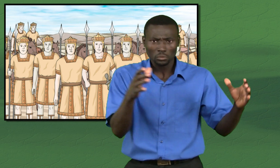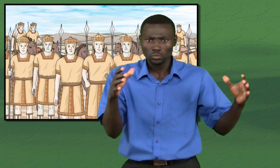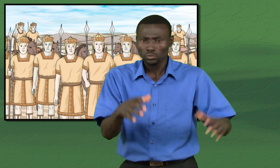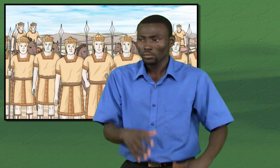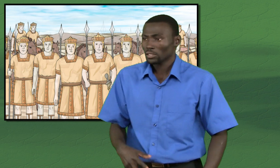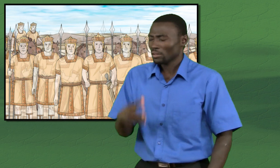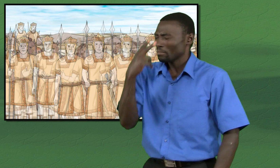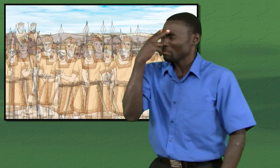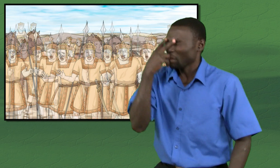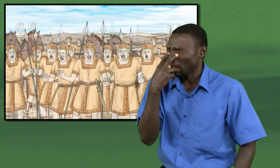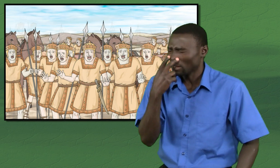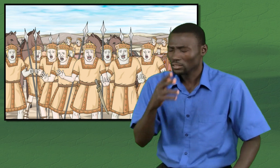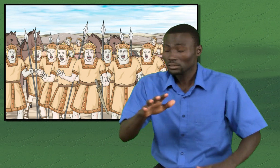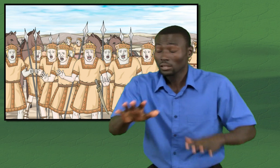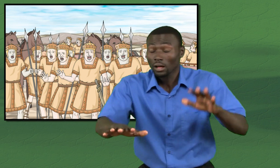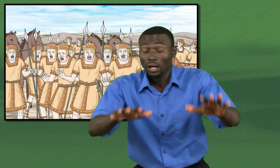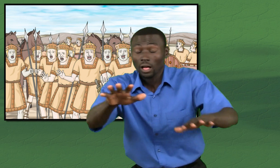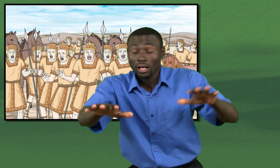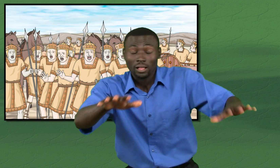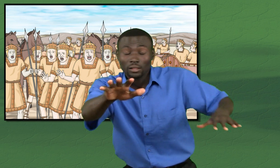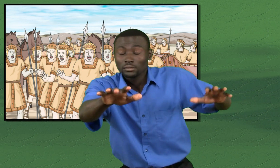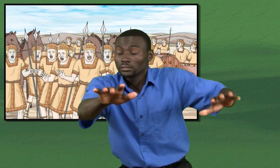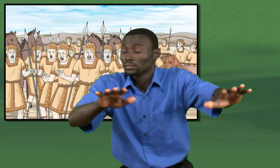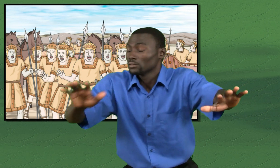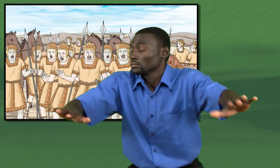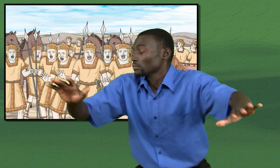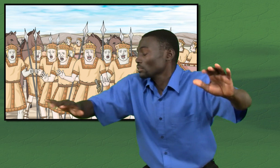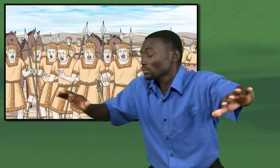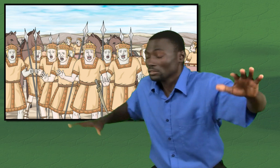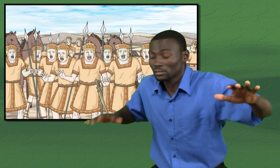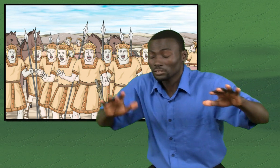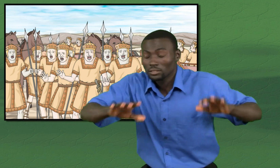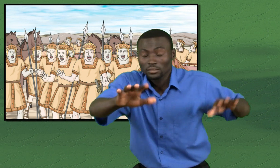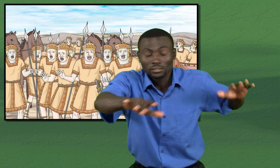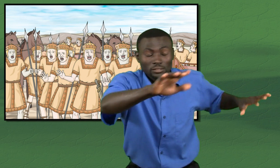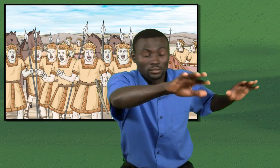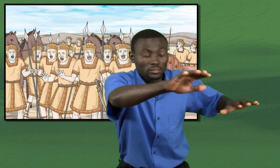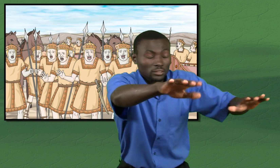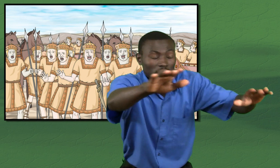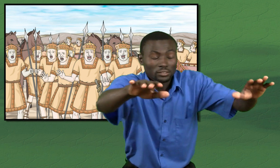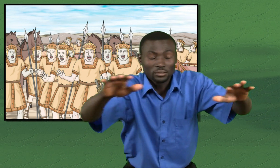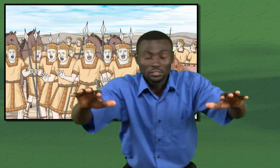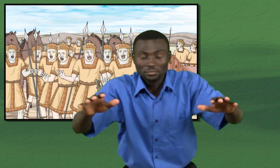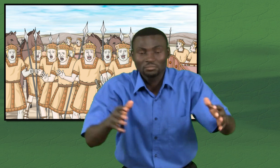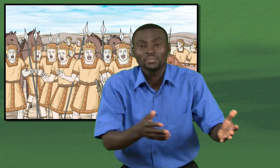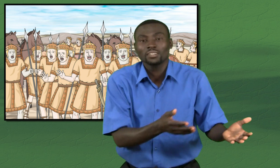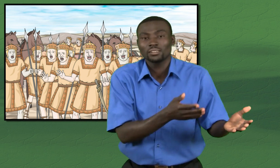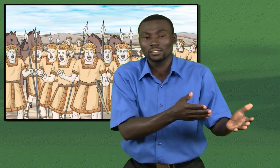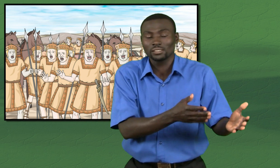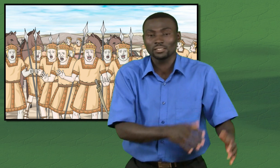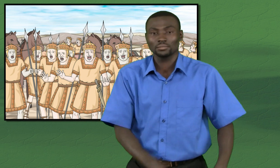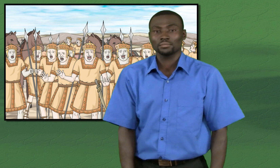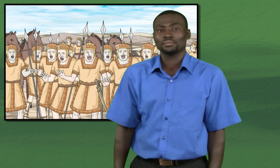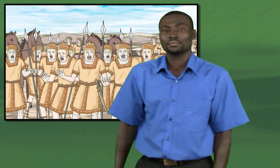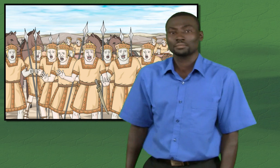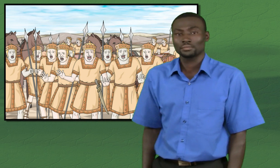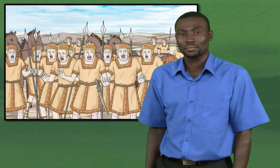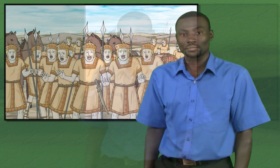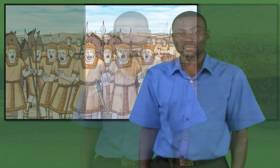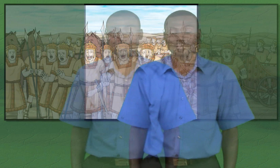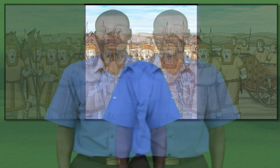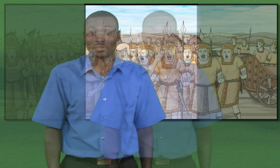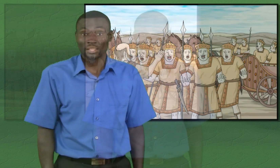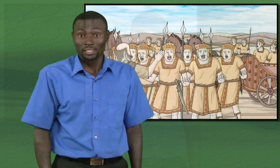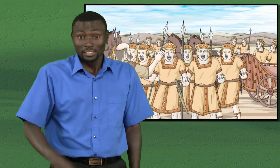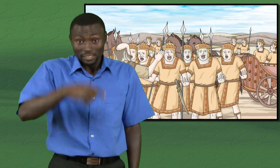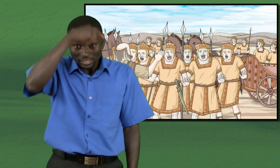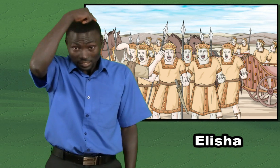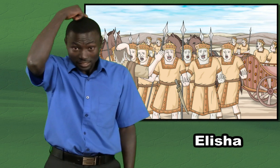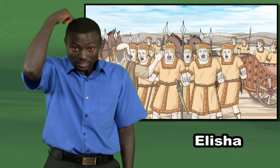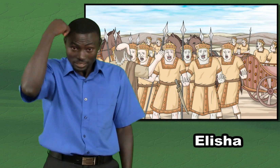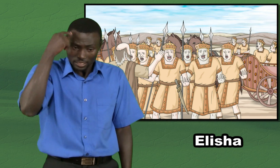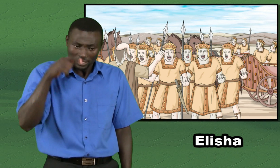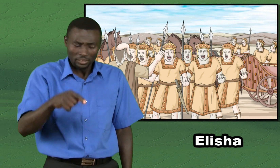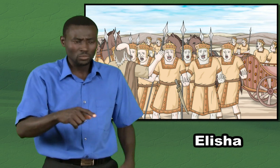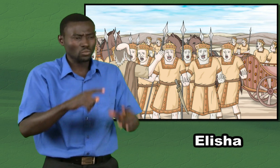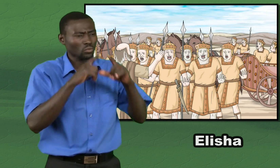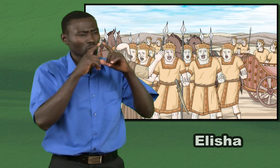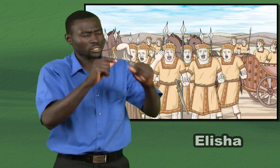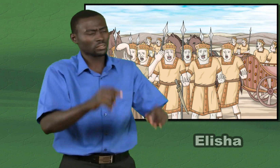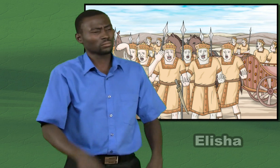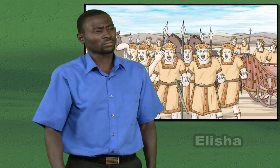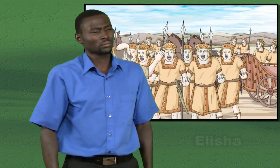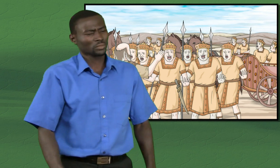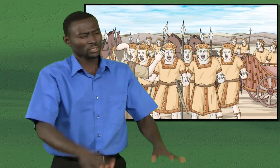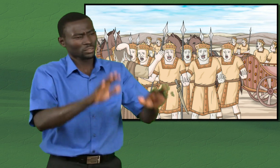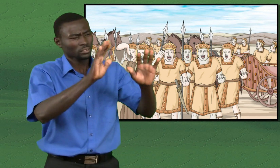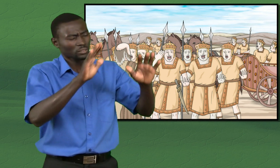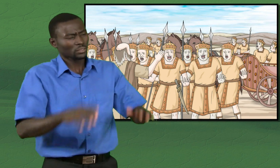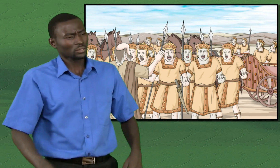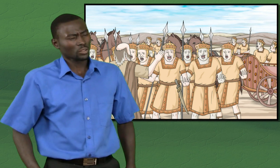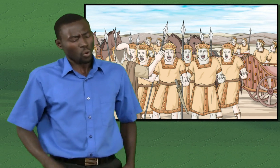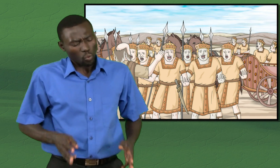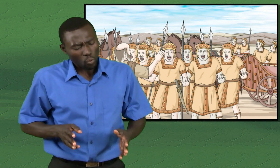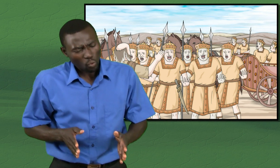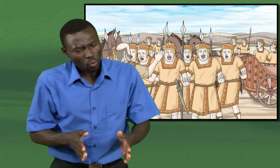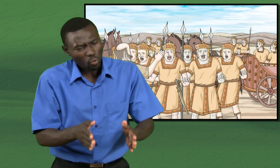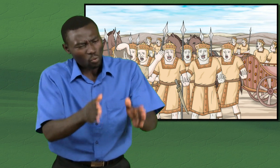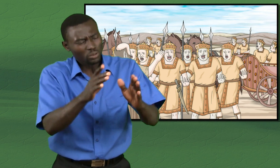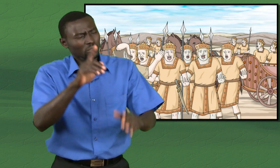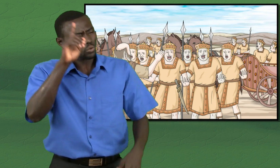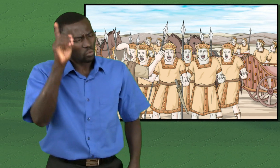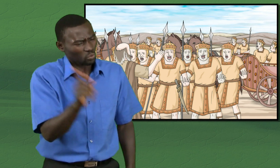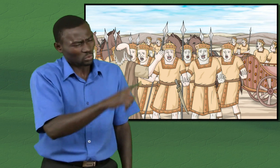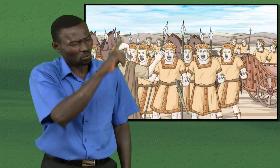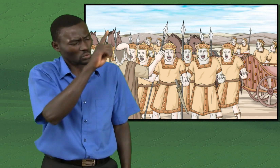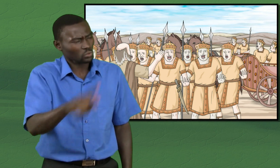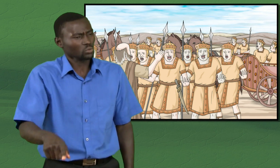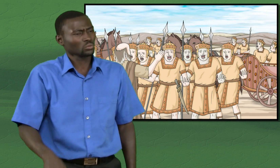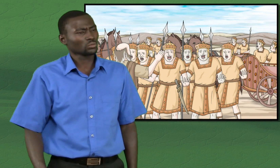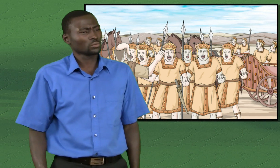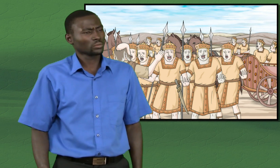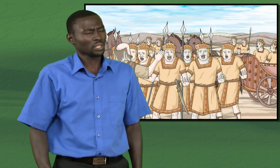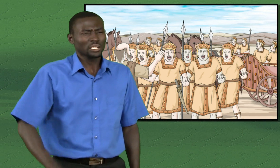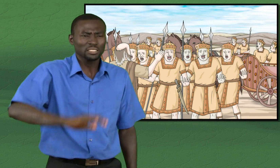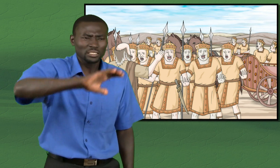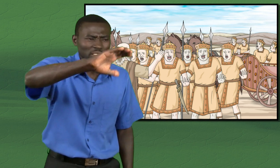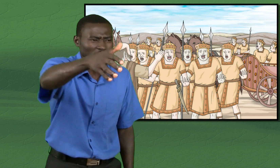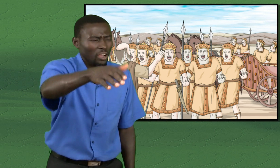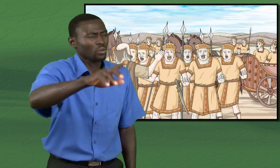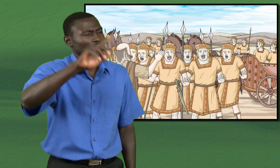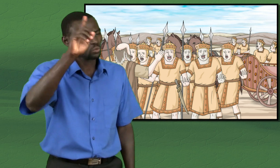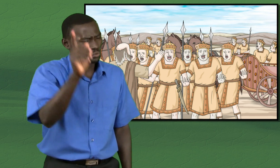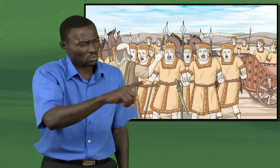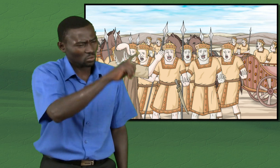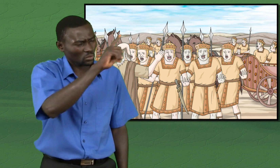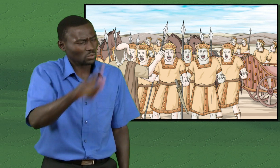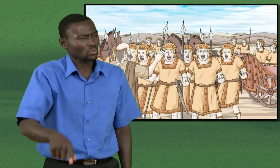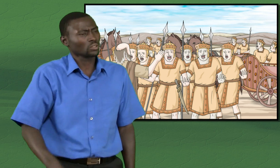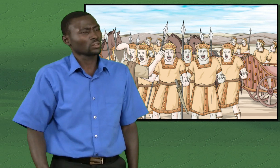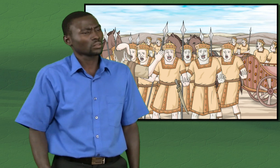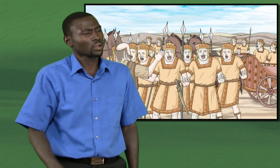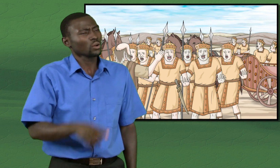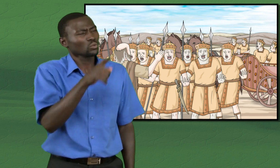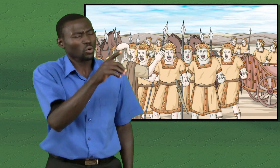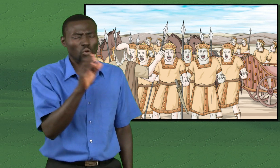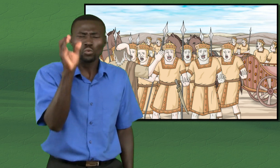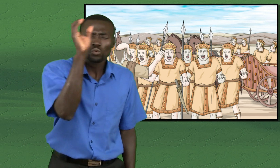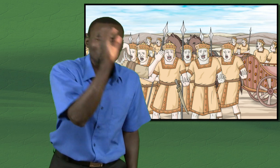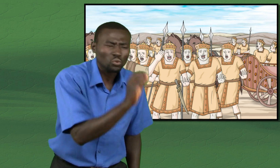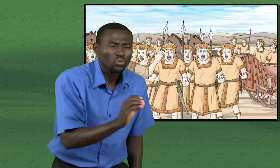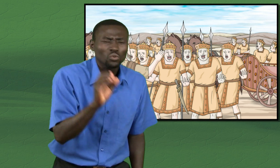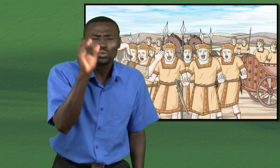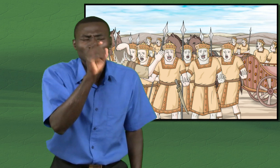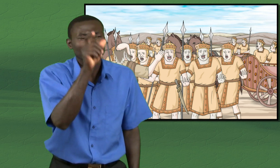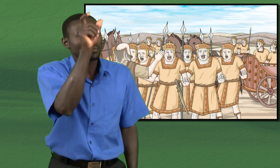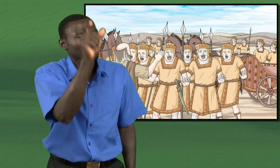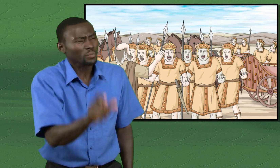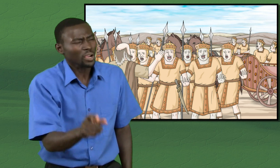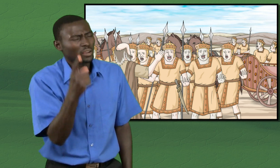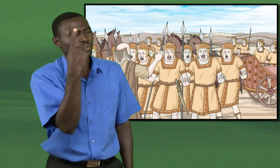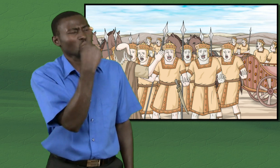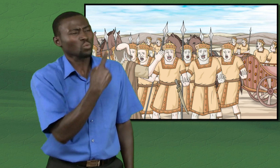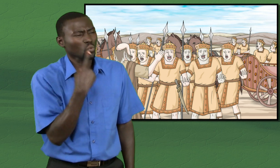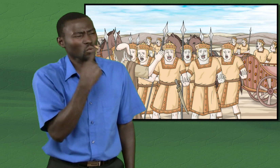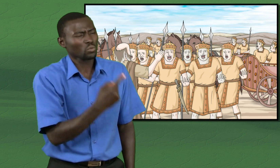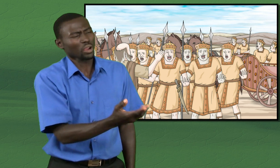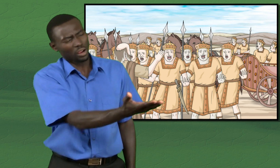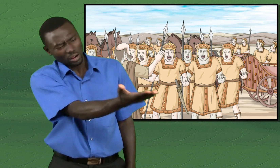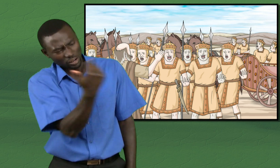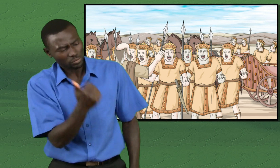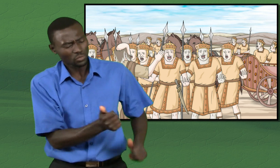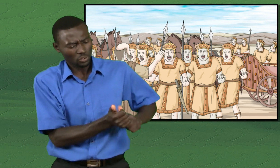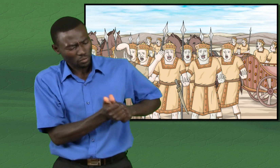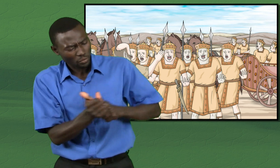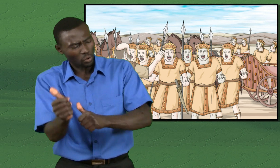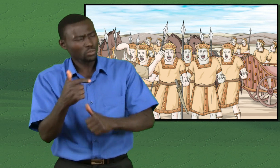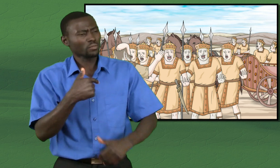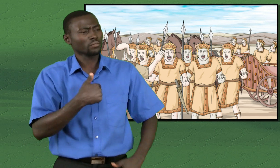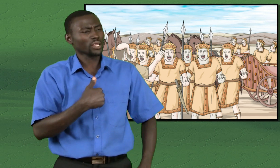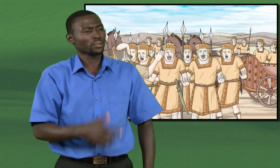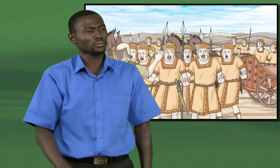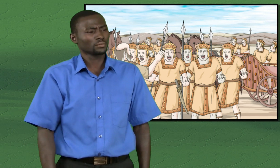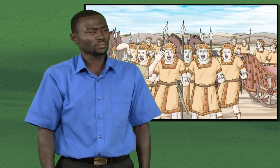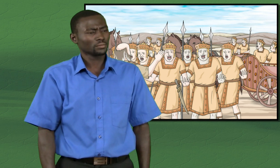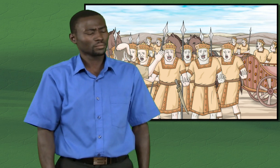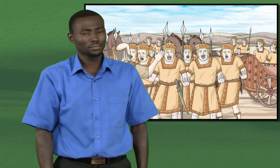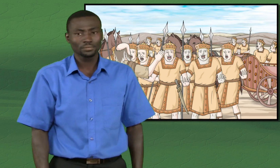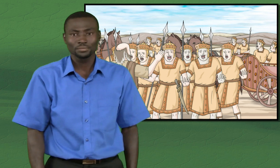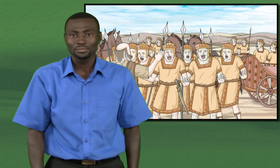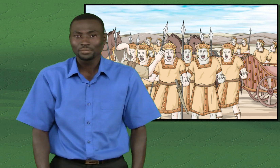And Elisha told them, “This is not the way, and this is not the city.